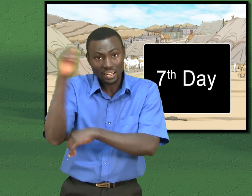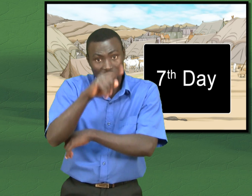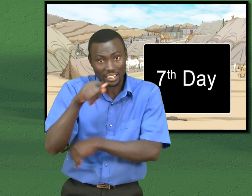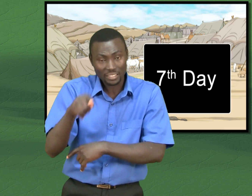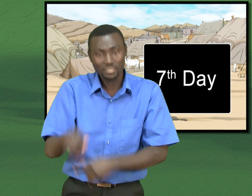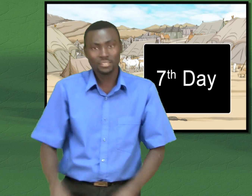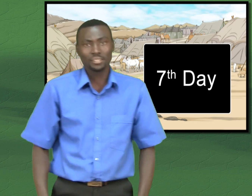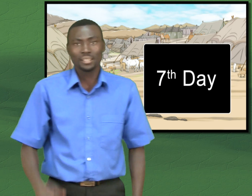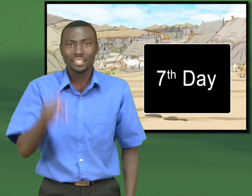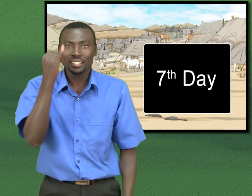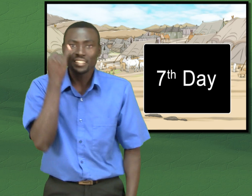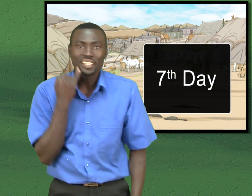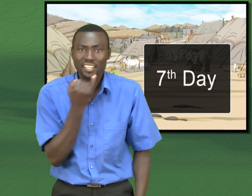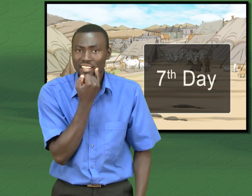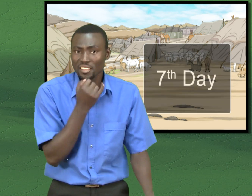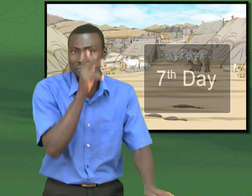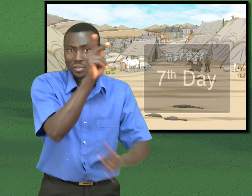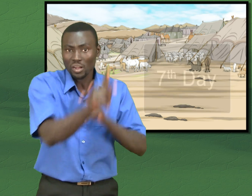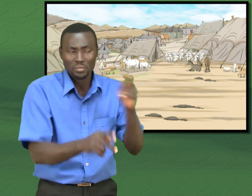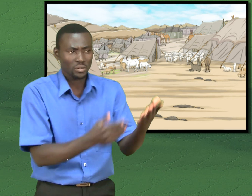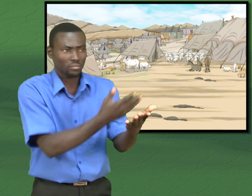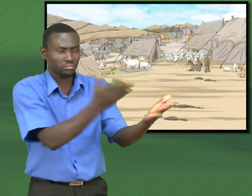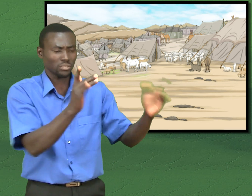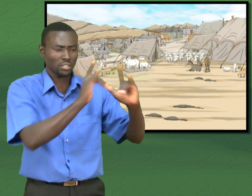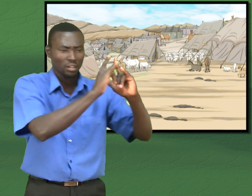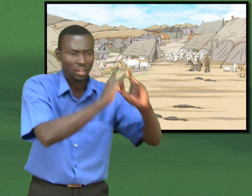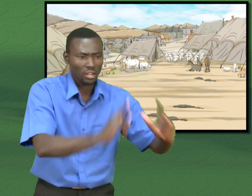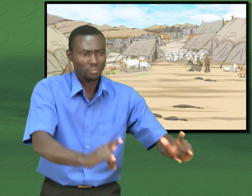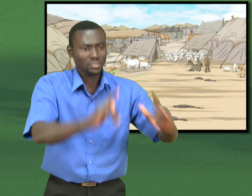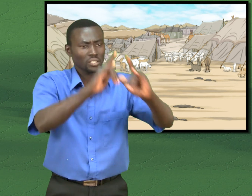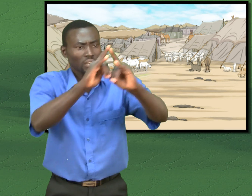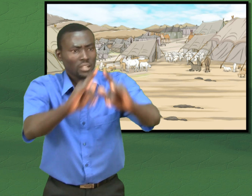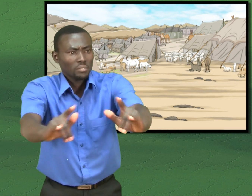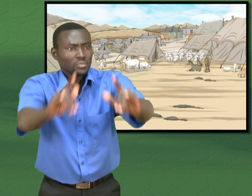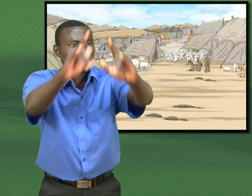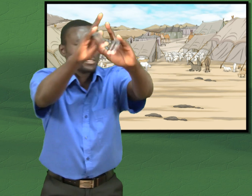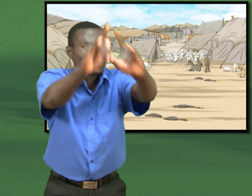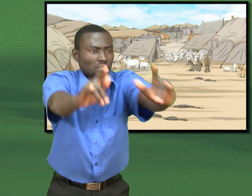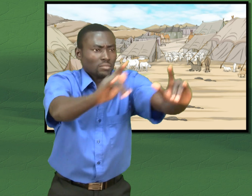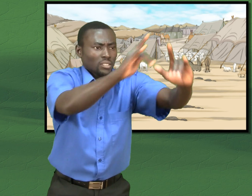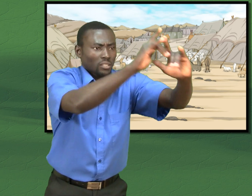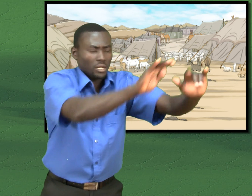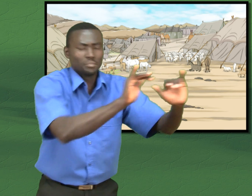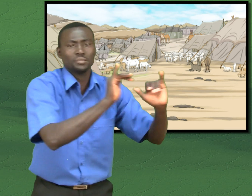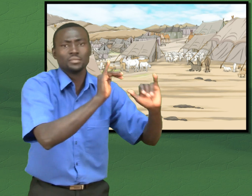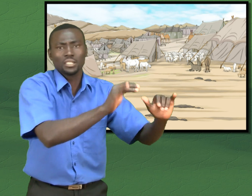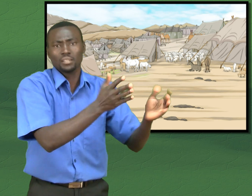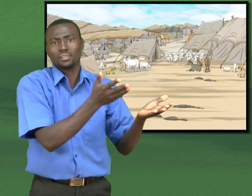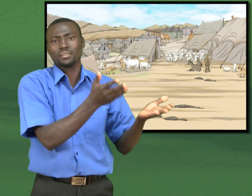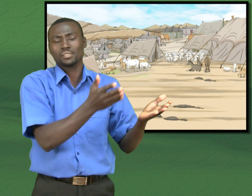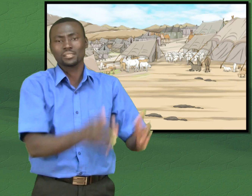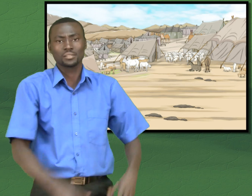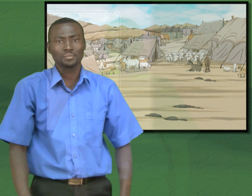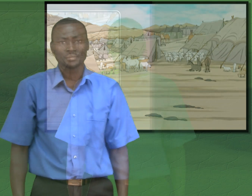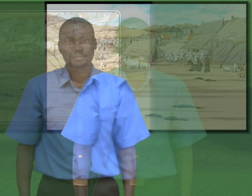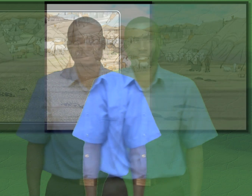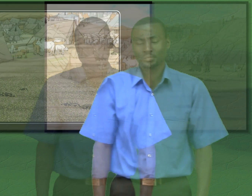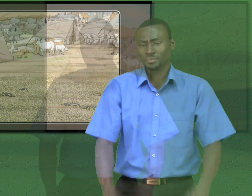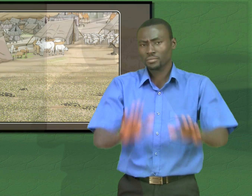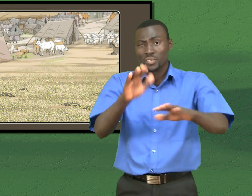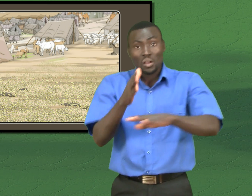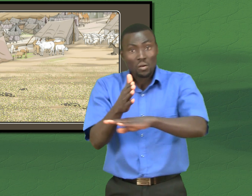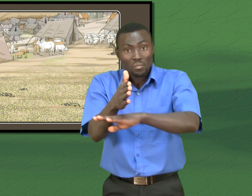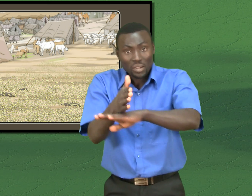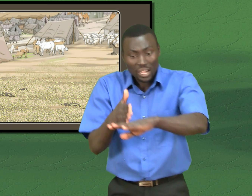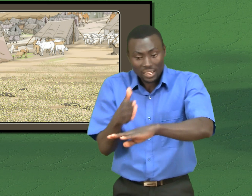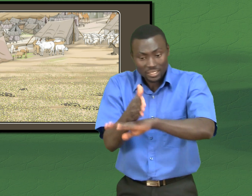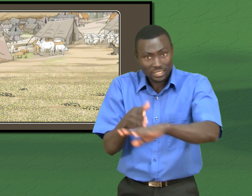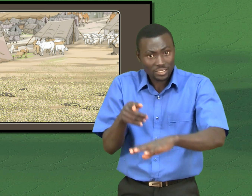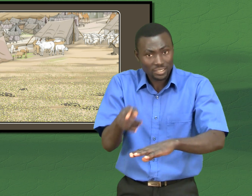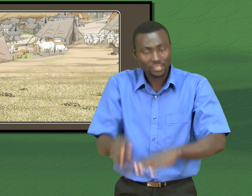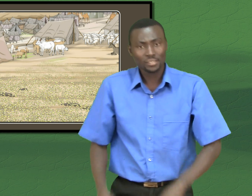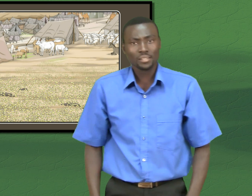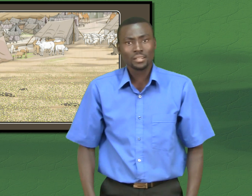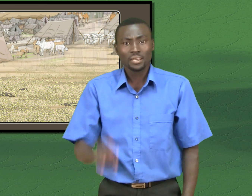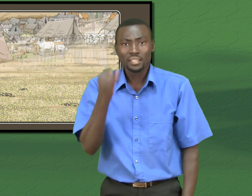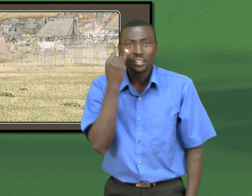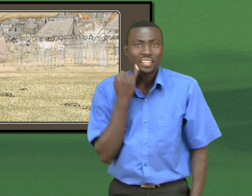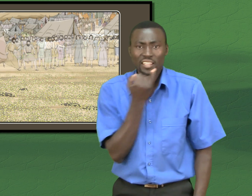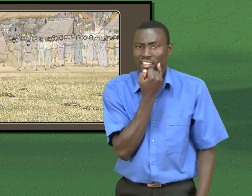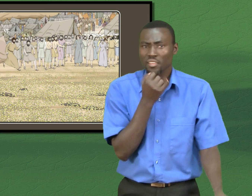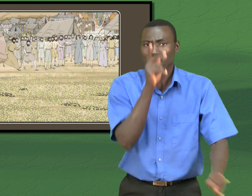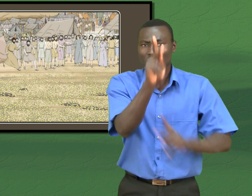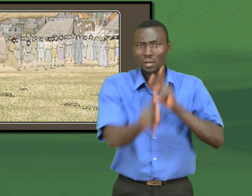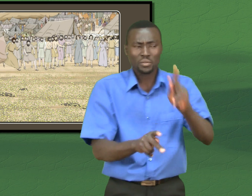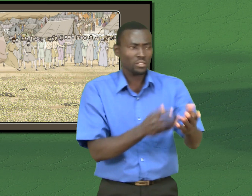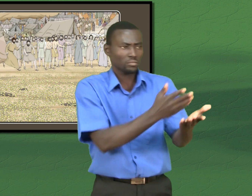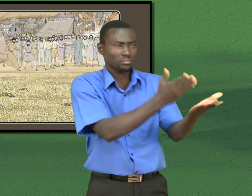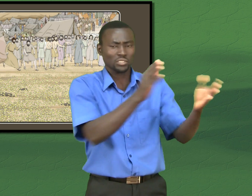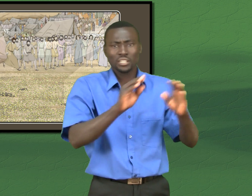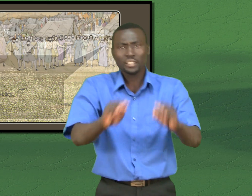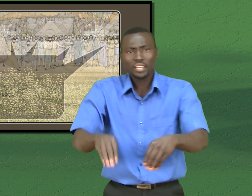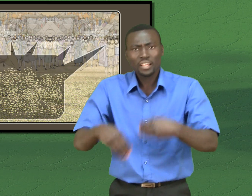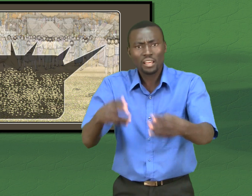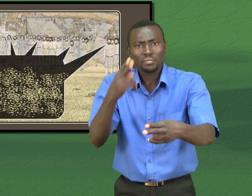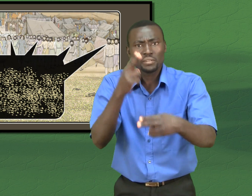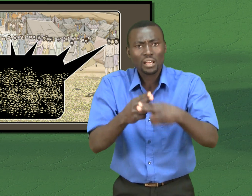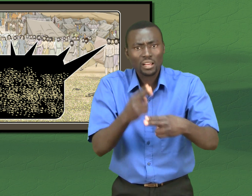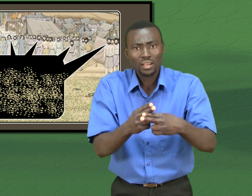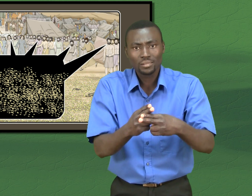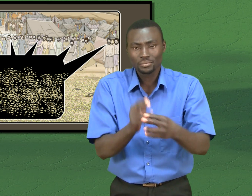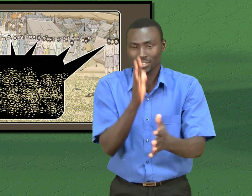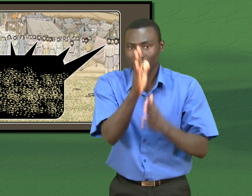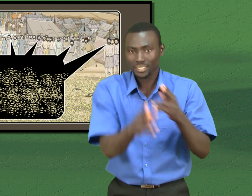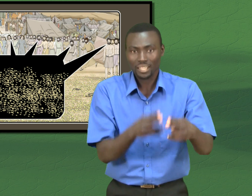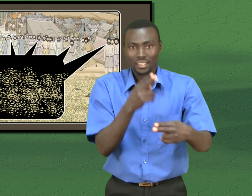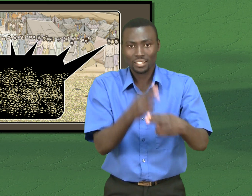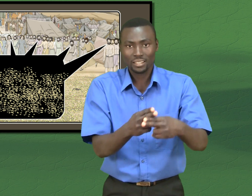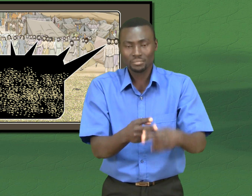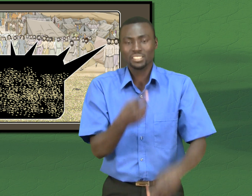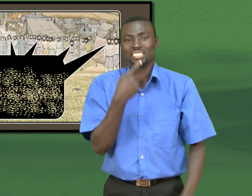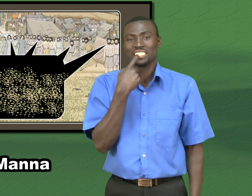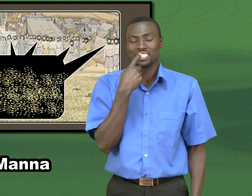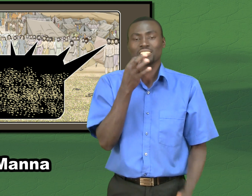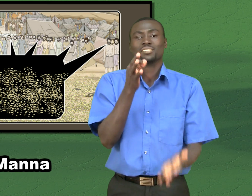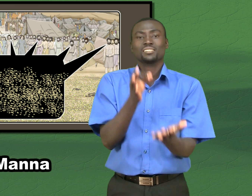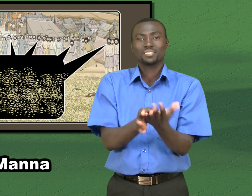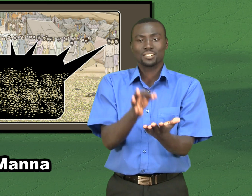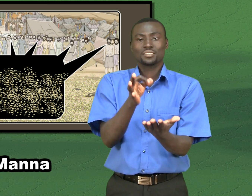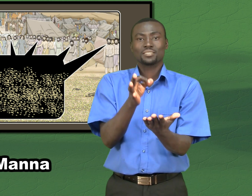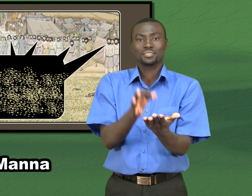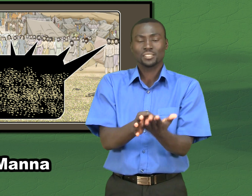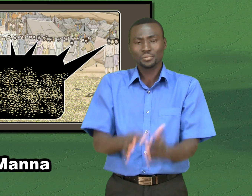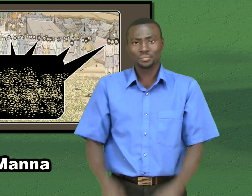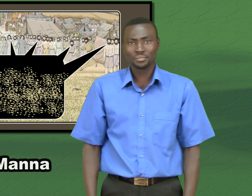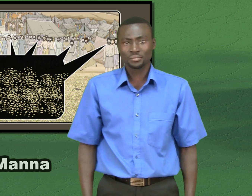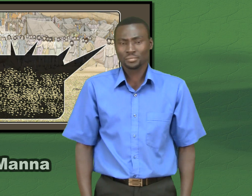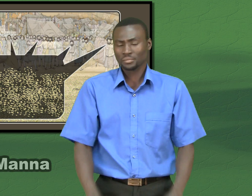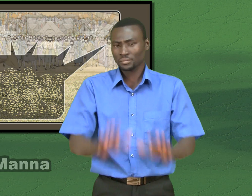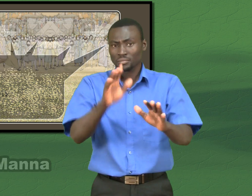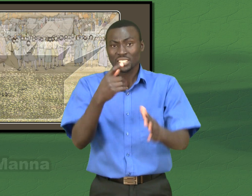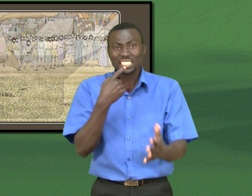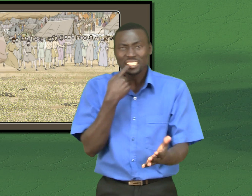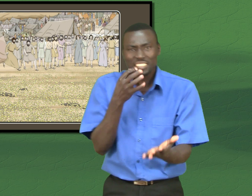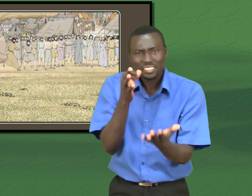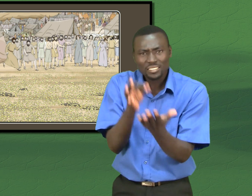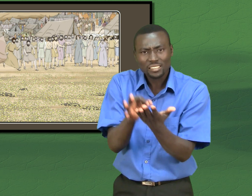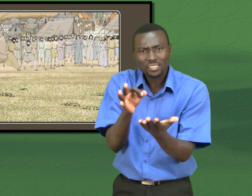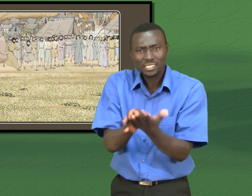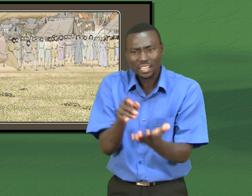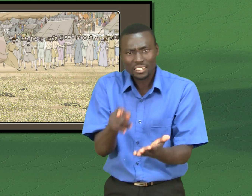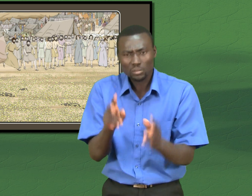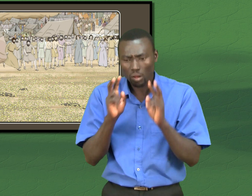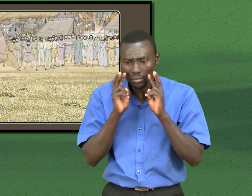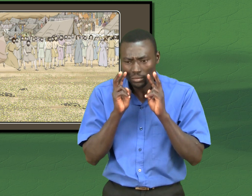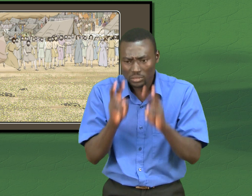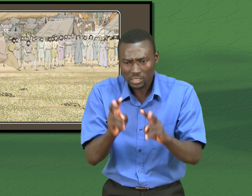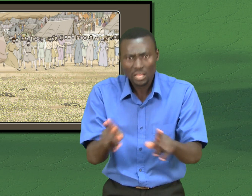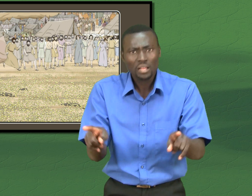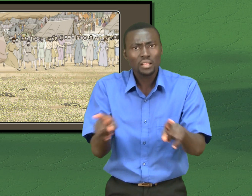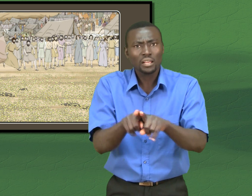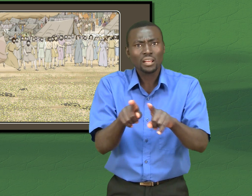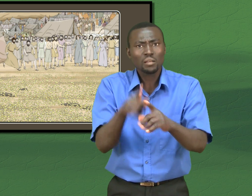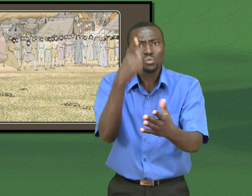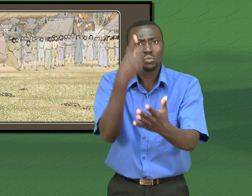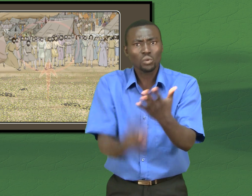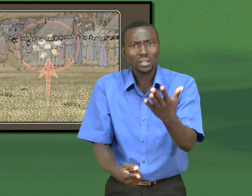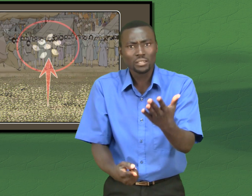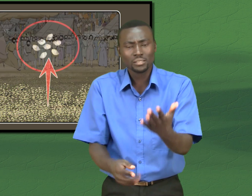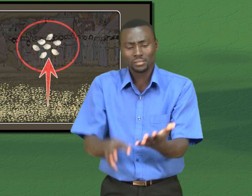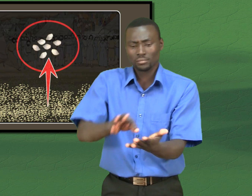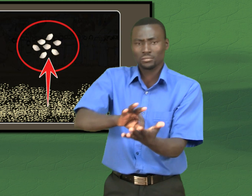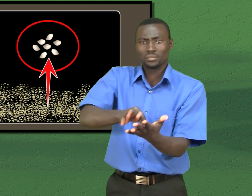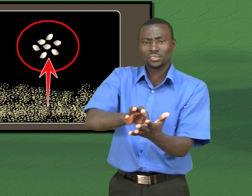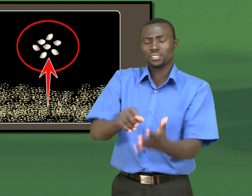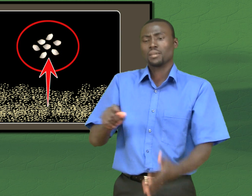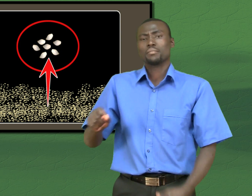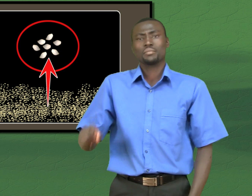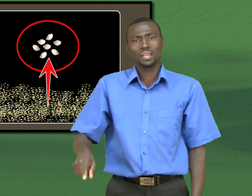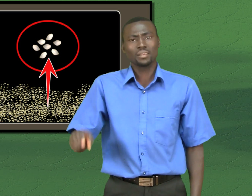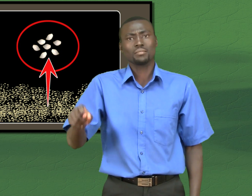So the people rested on the seventh day. Now the house of Israel called the bread manna.